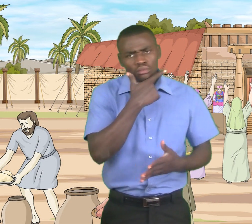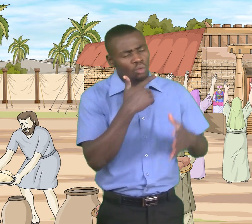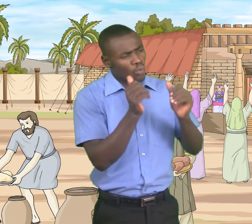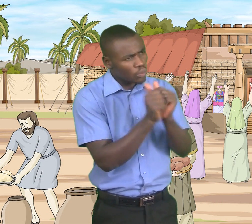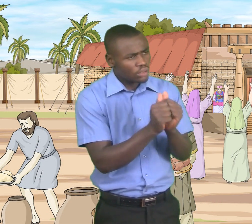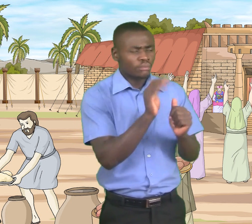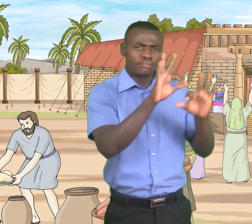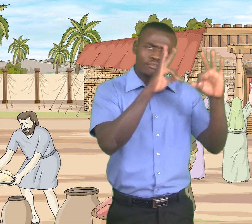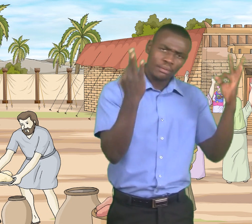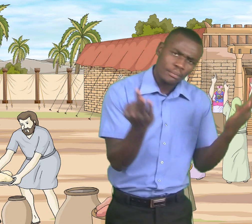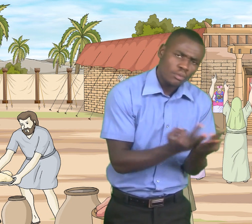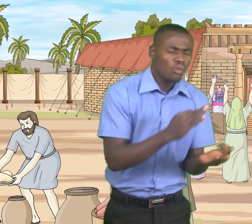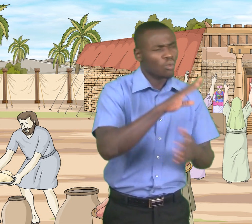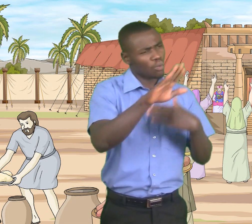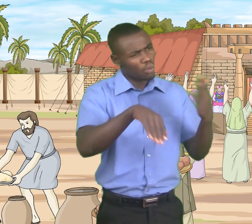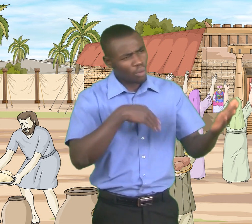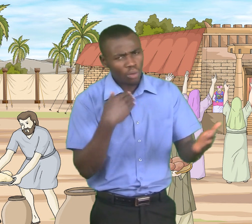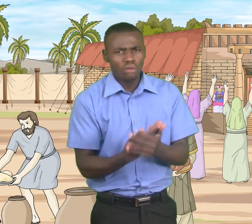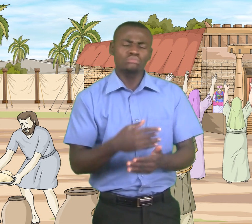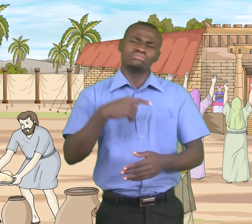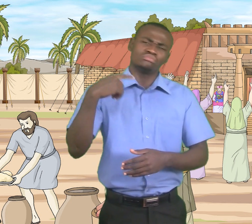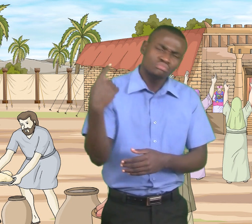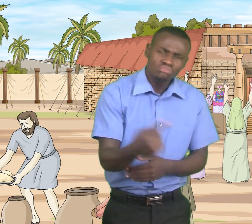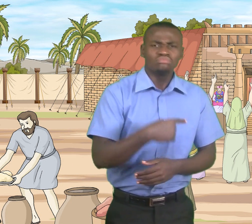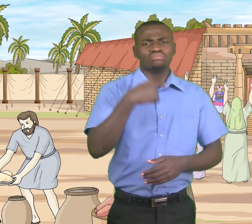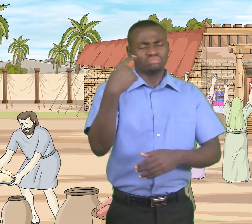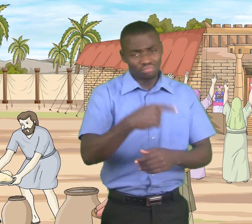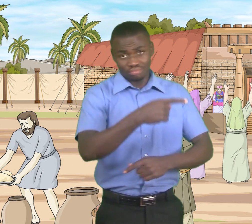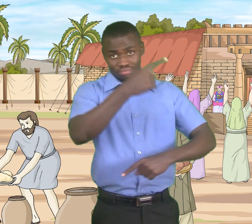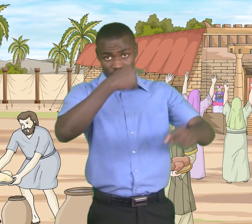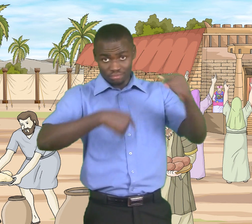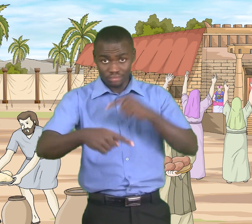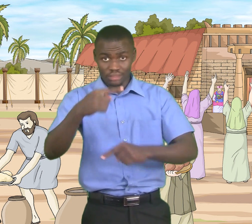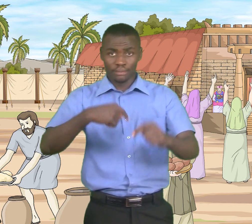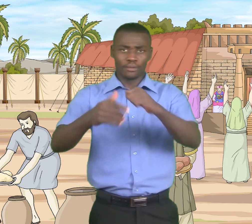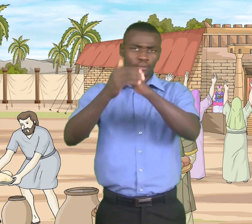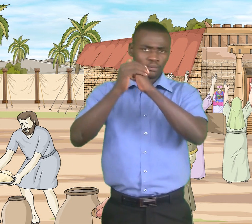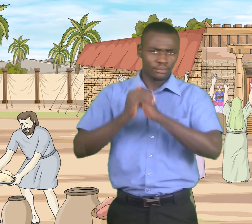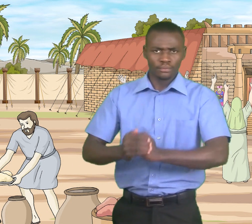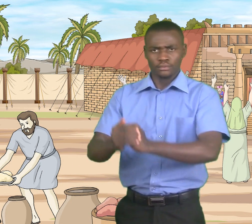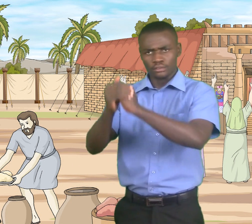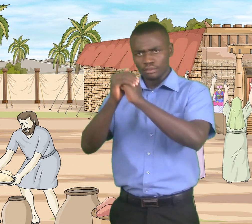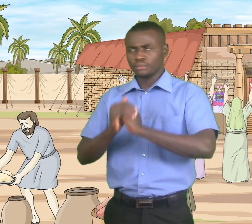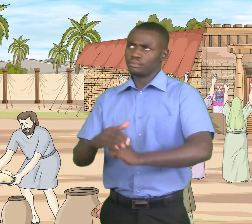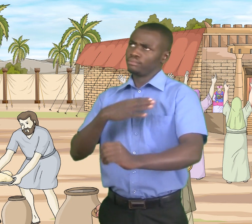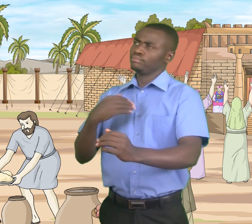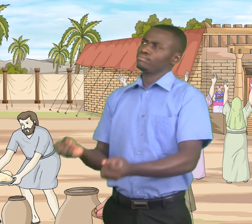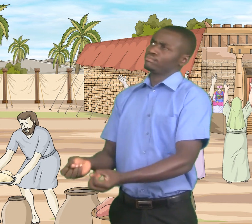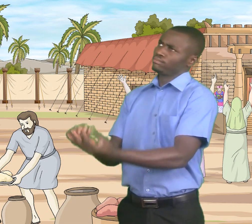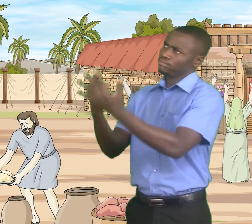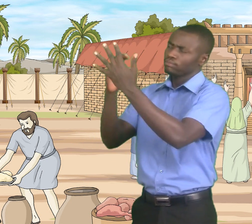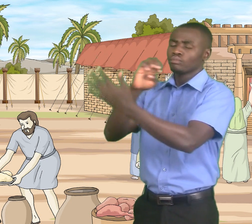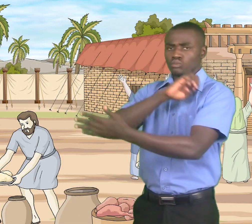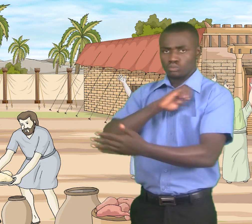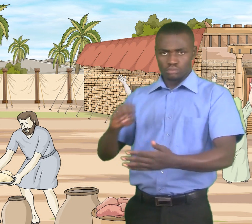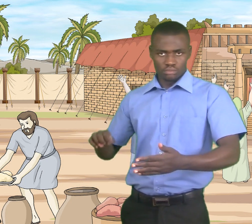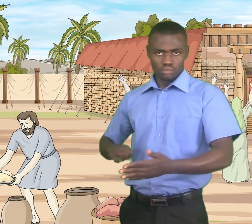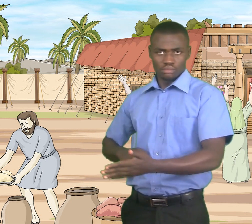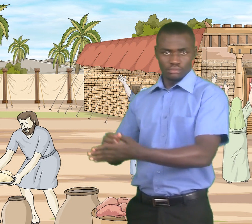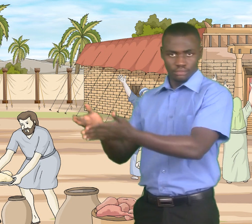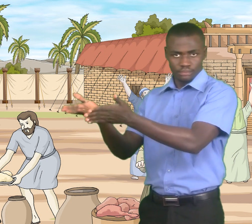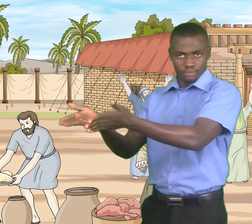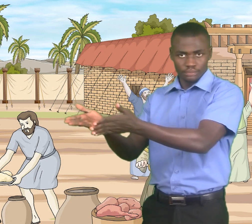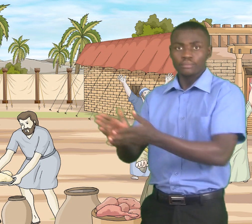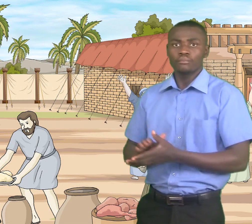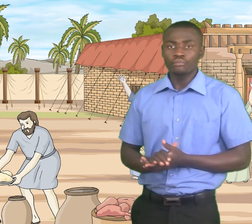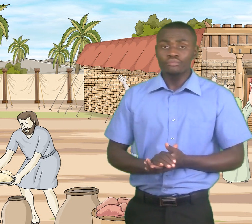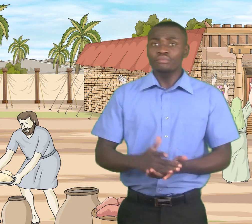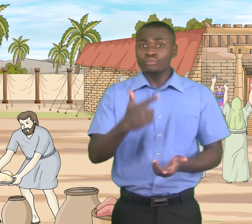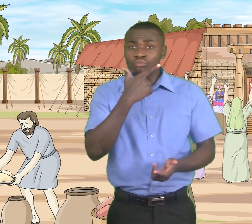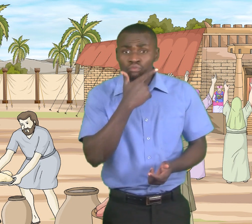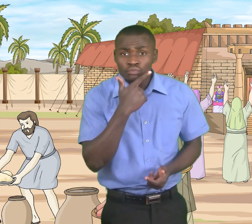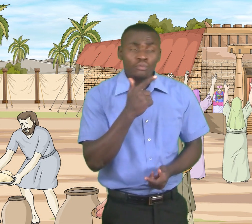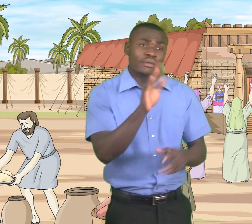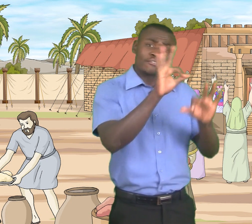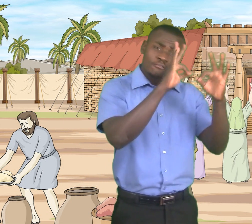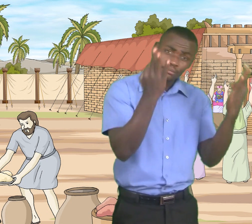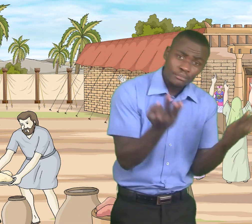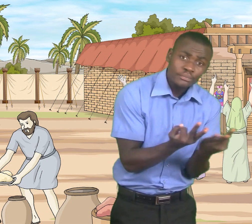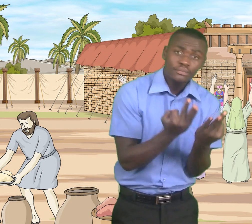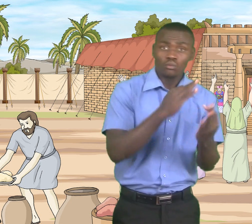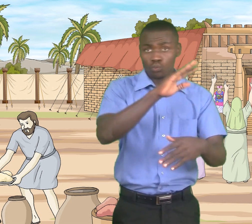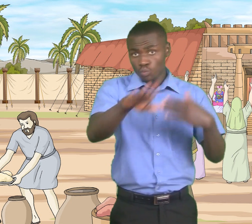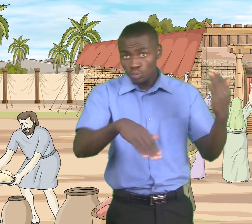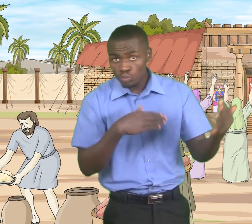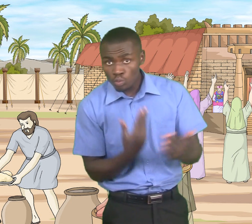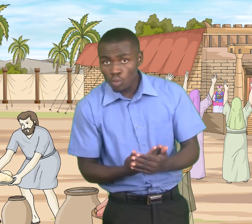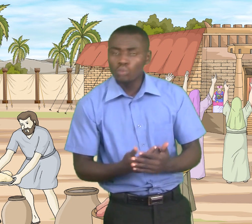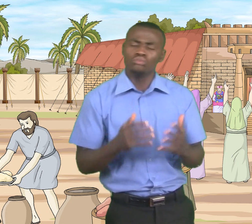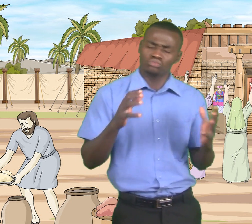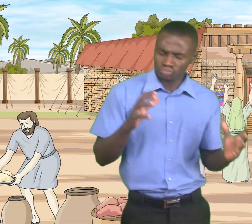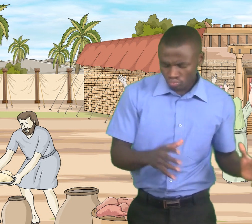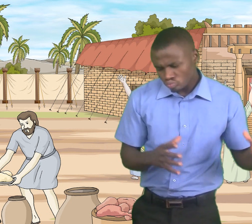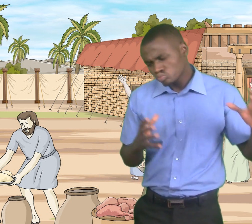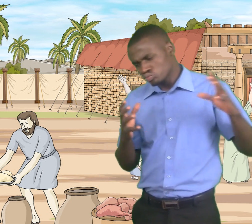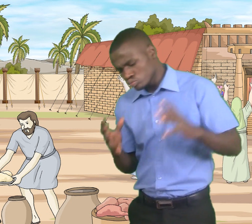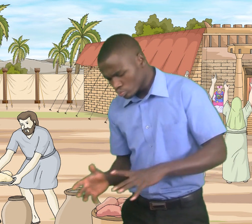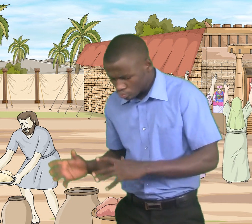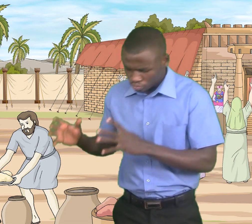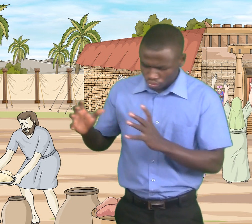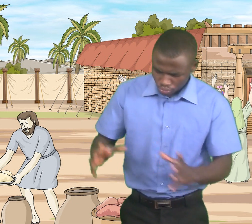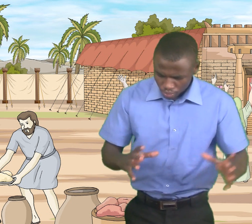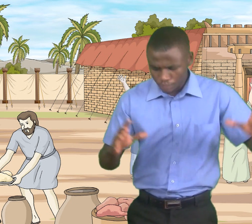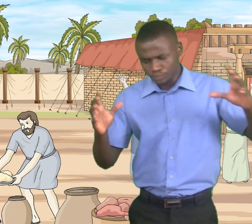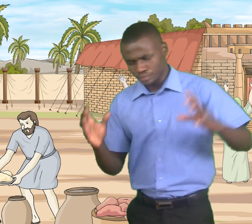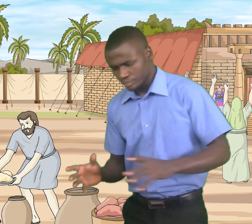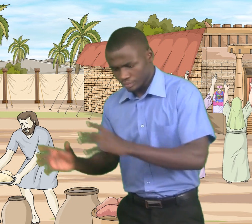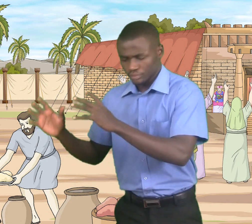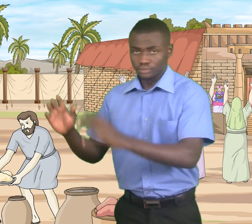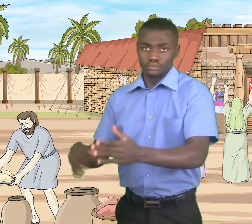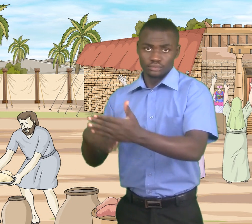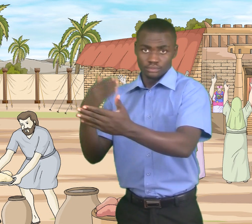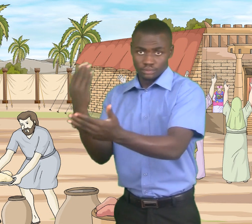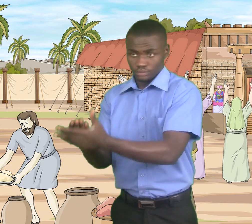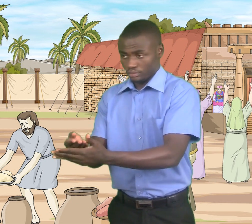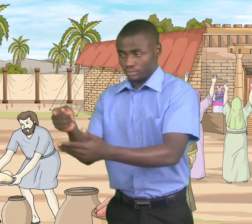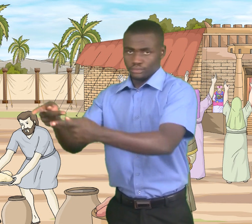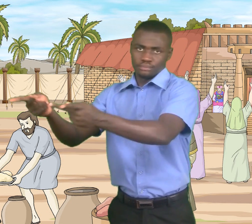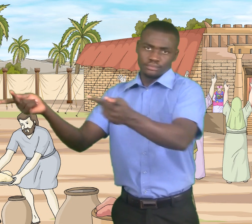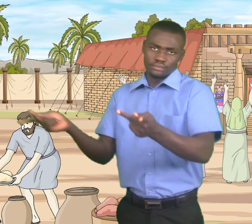And this went on year after year.